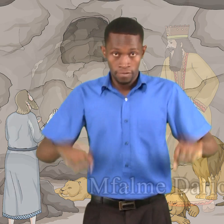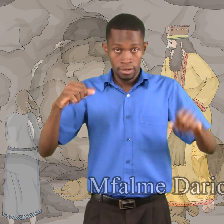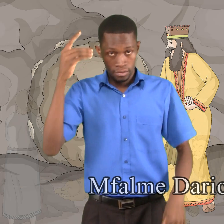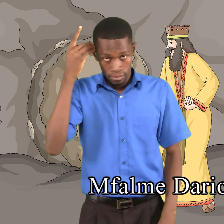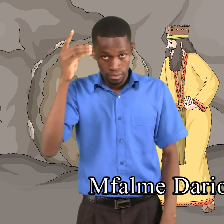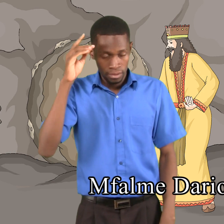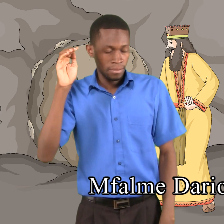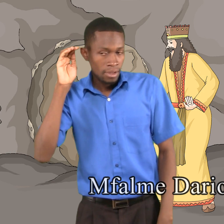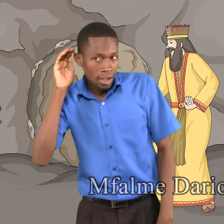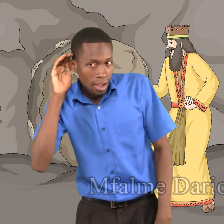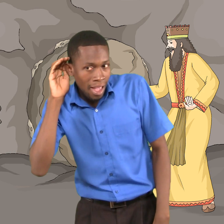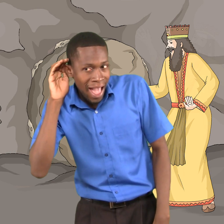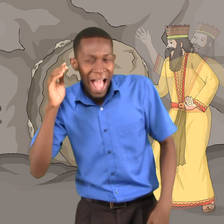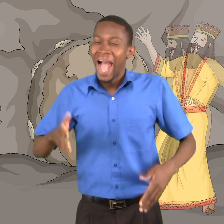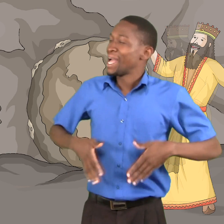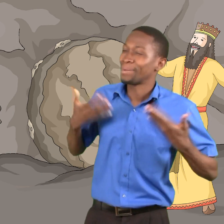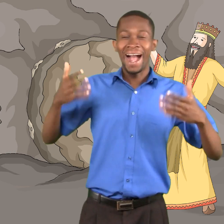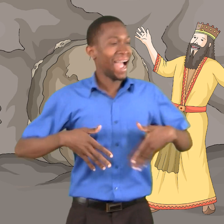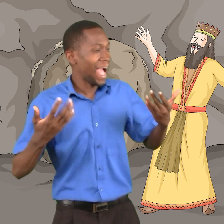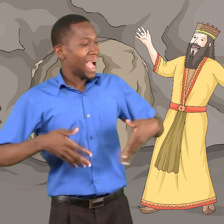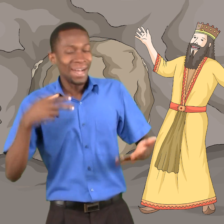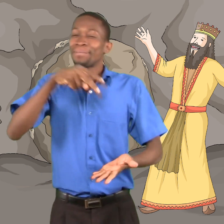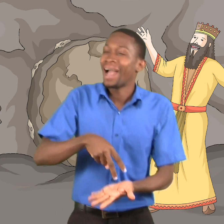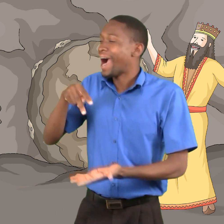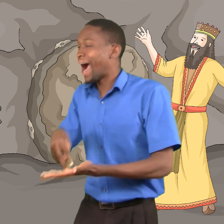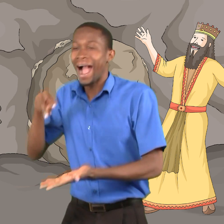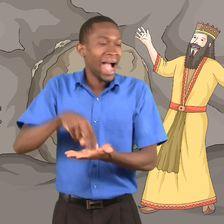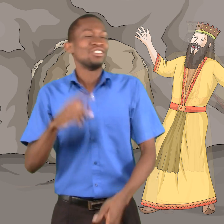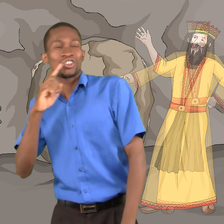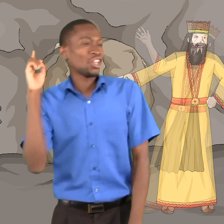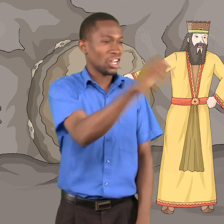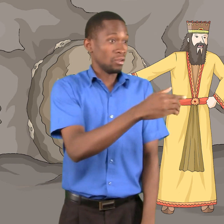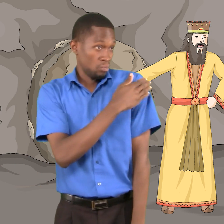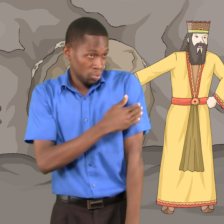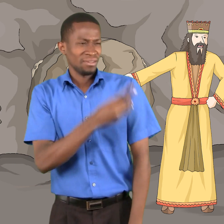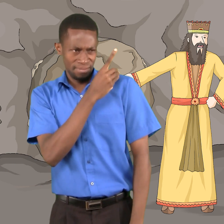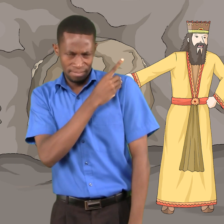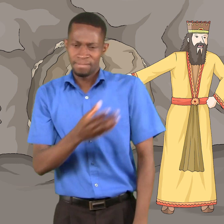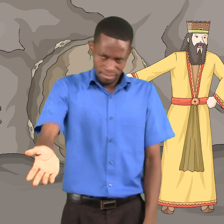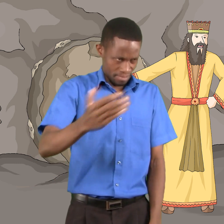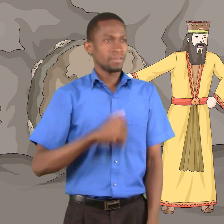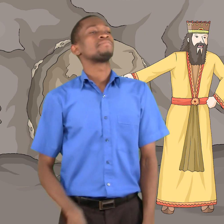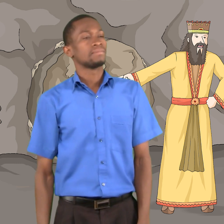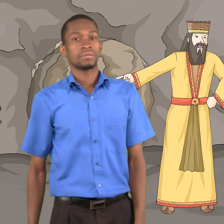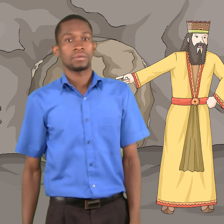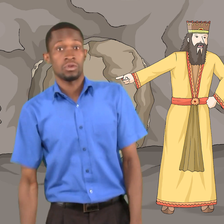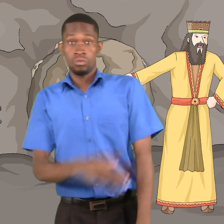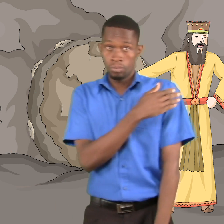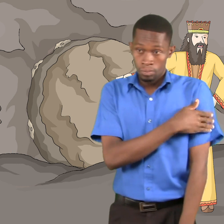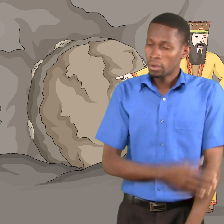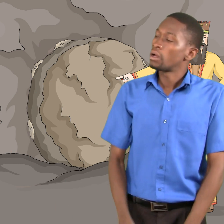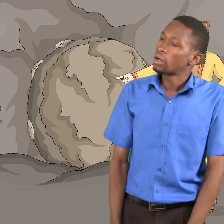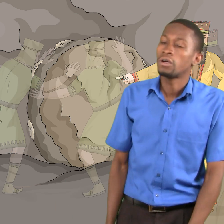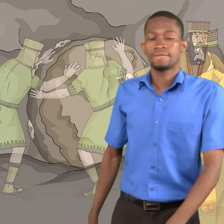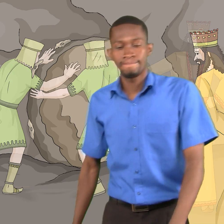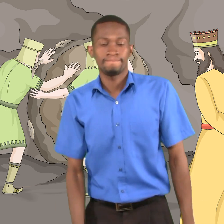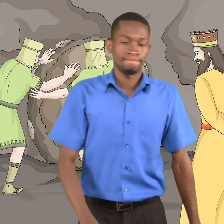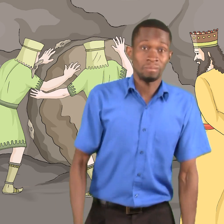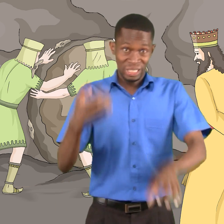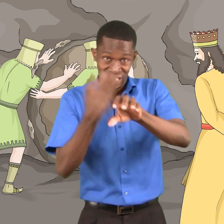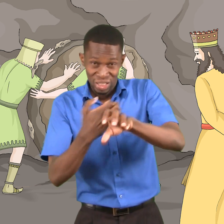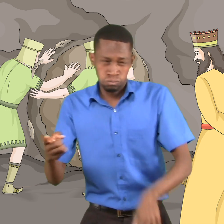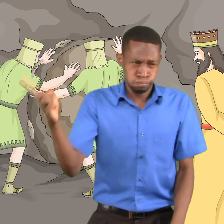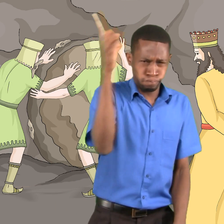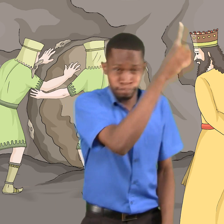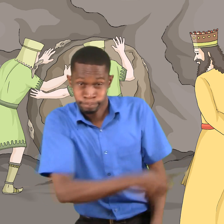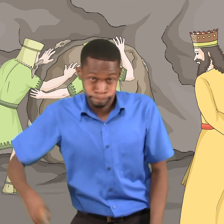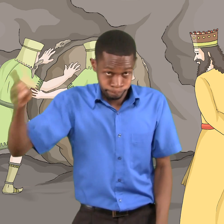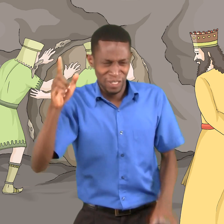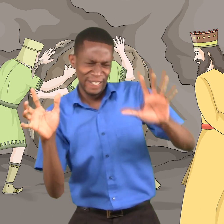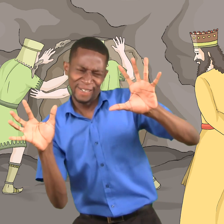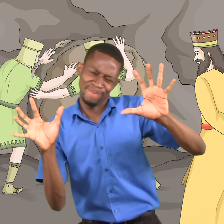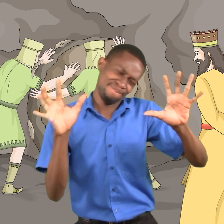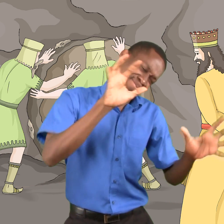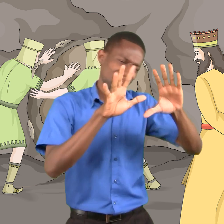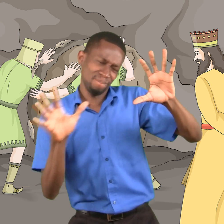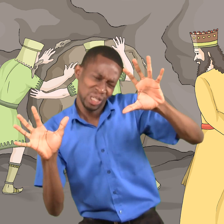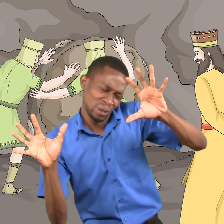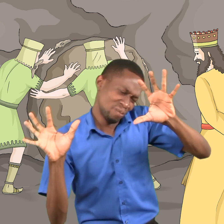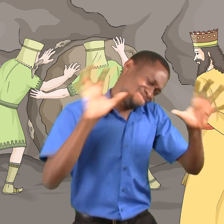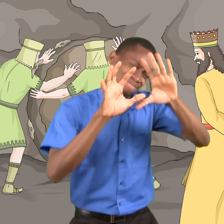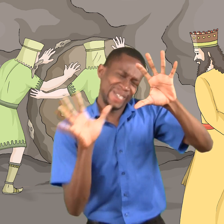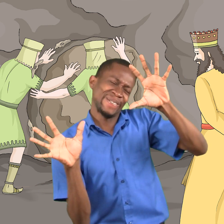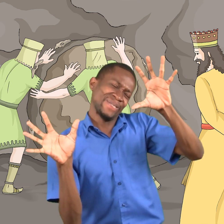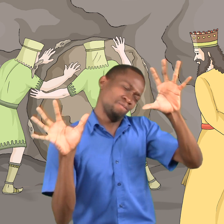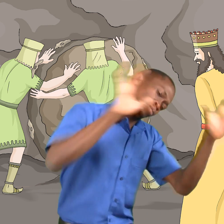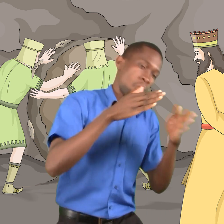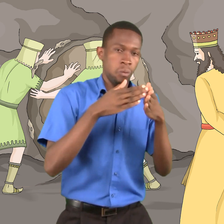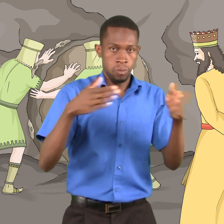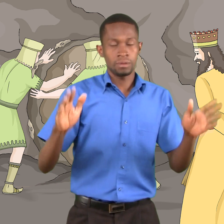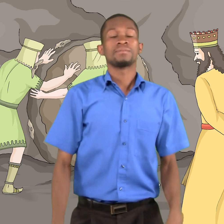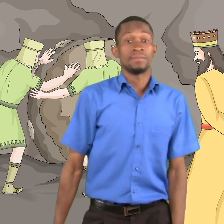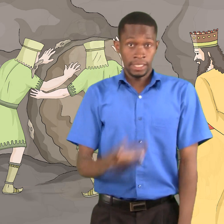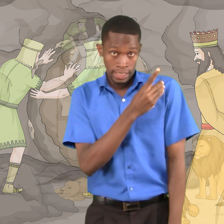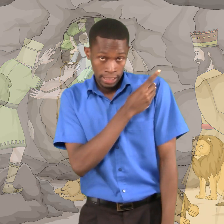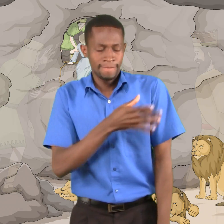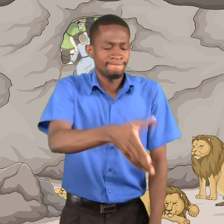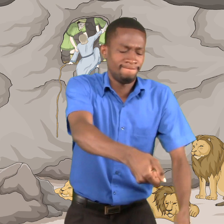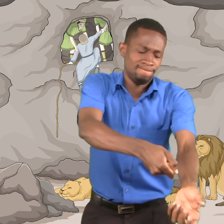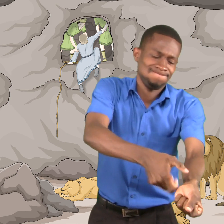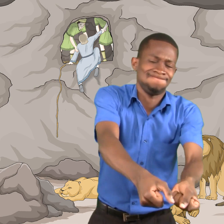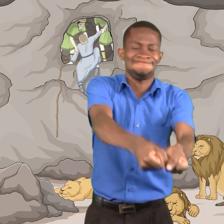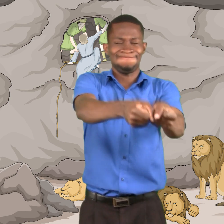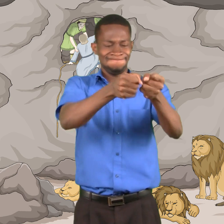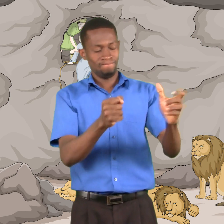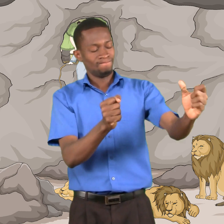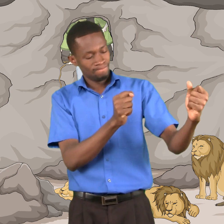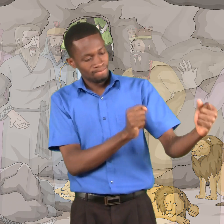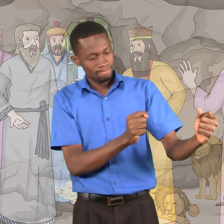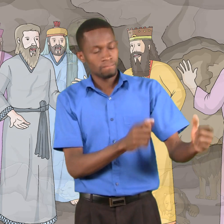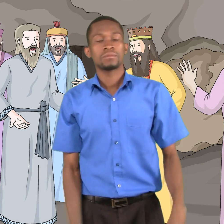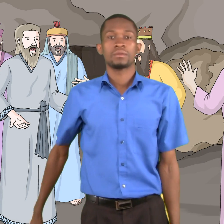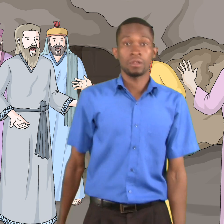The king was overjoyed and gave orders to lift Daniel out of the den, and when Daniel was lifted out of the den, no wounds whatsoever were found on him, because he had trusted in his God.